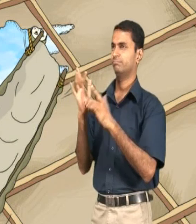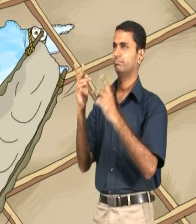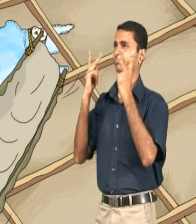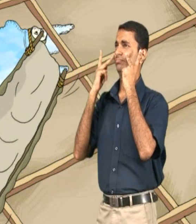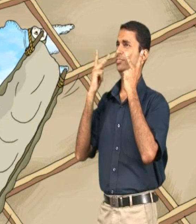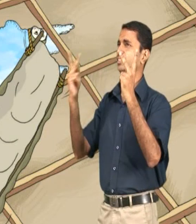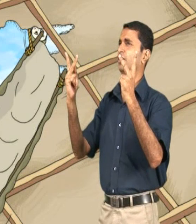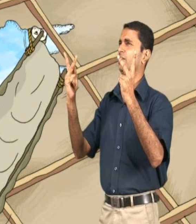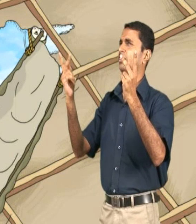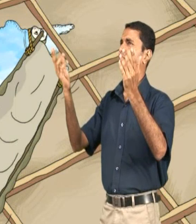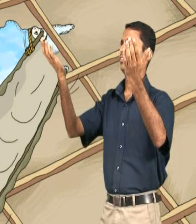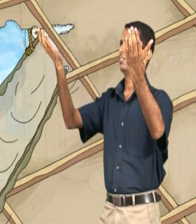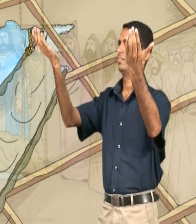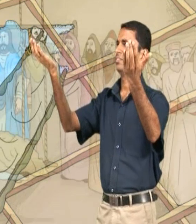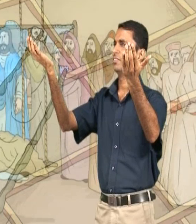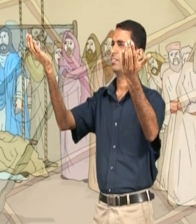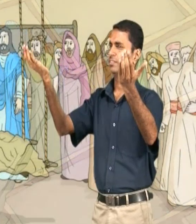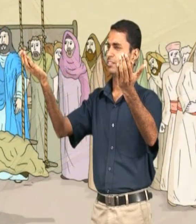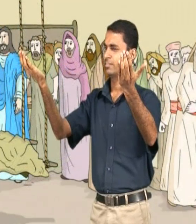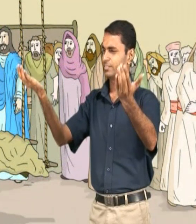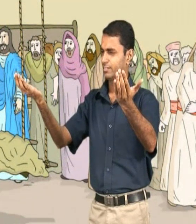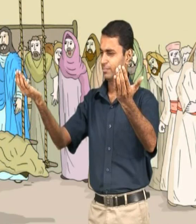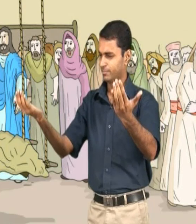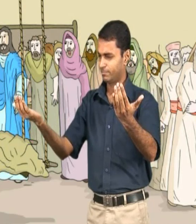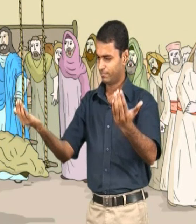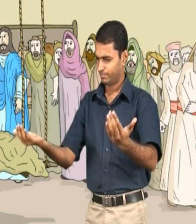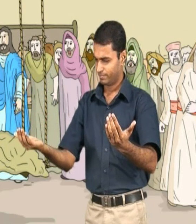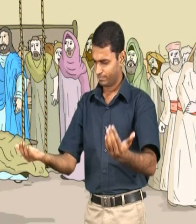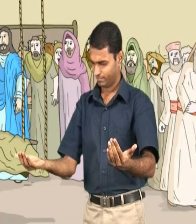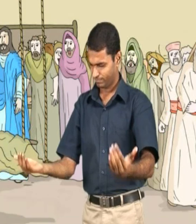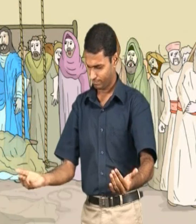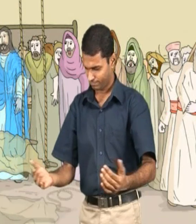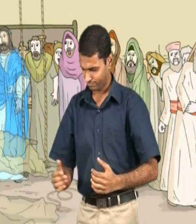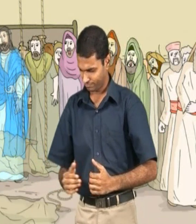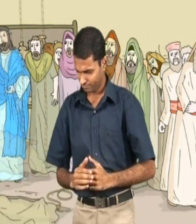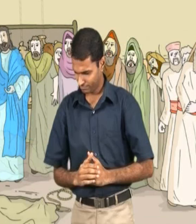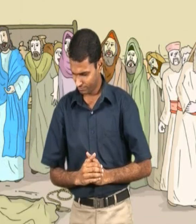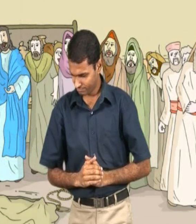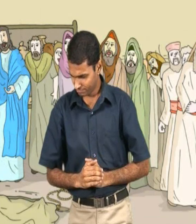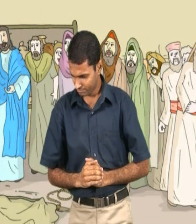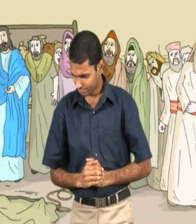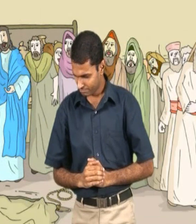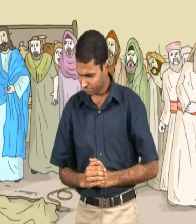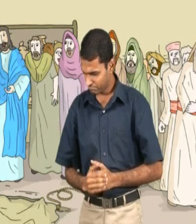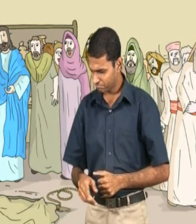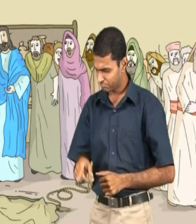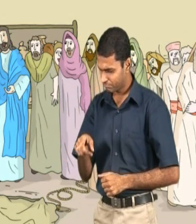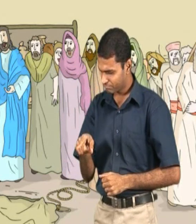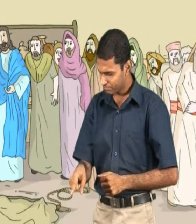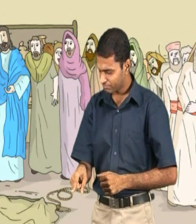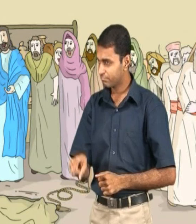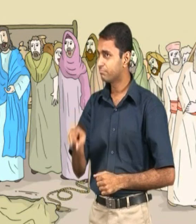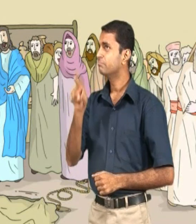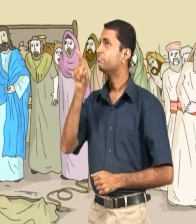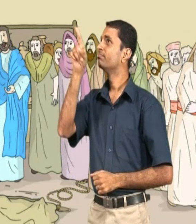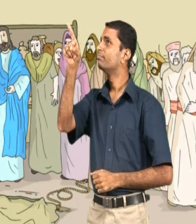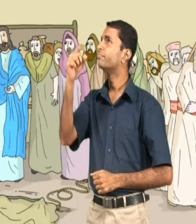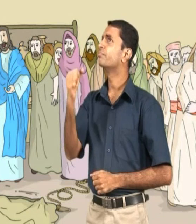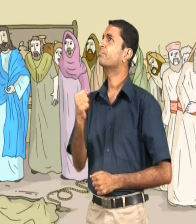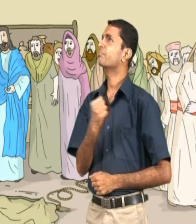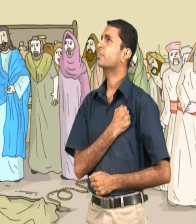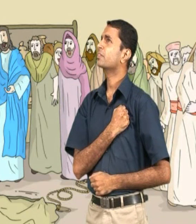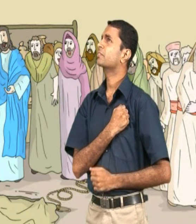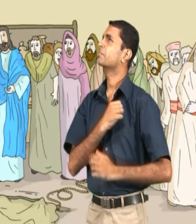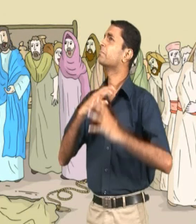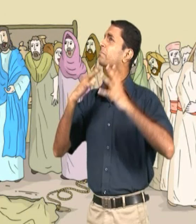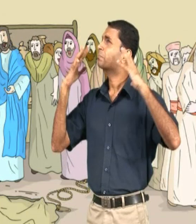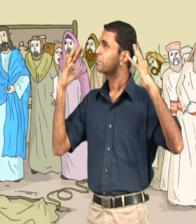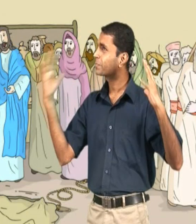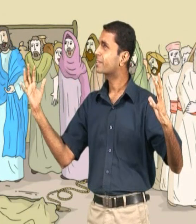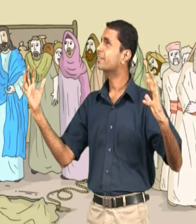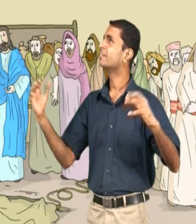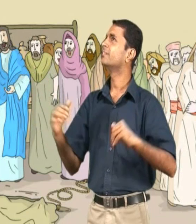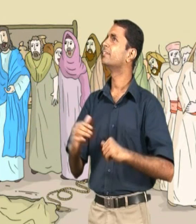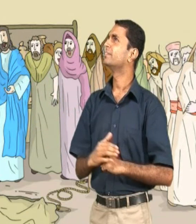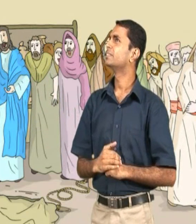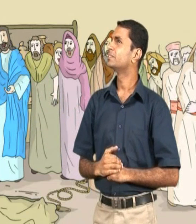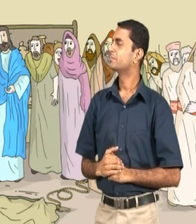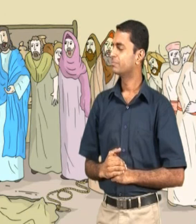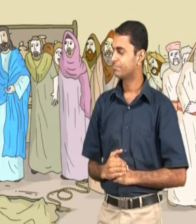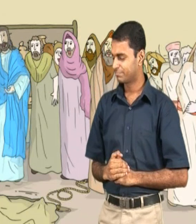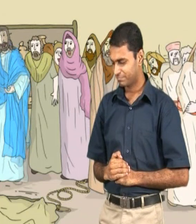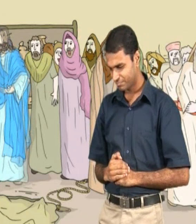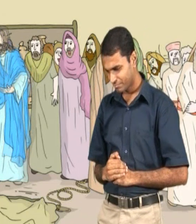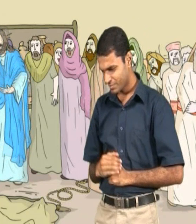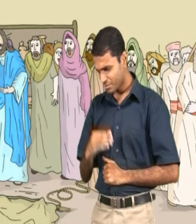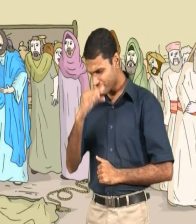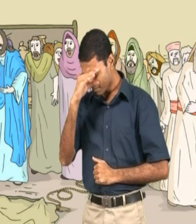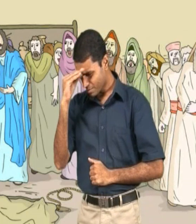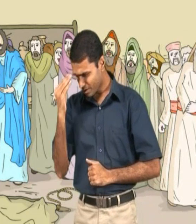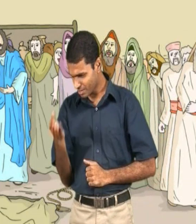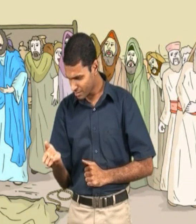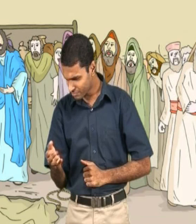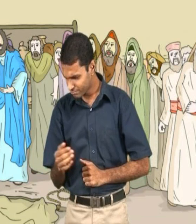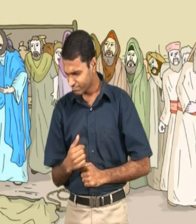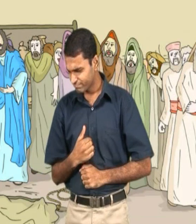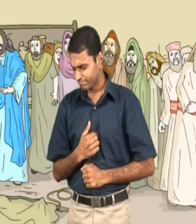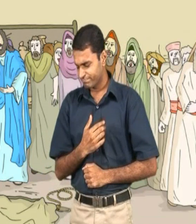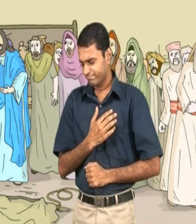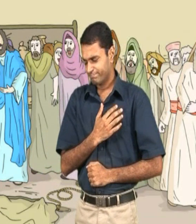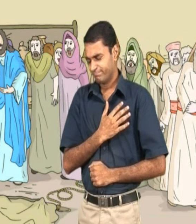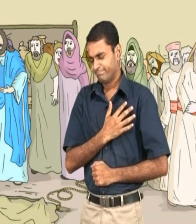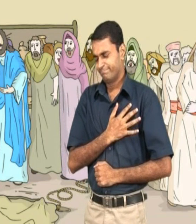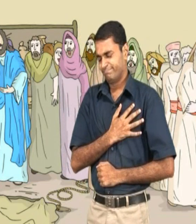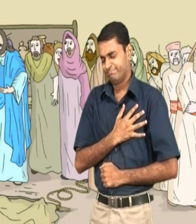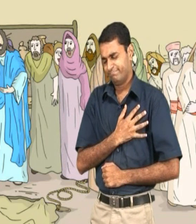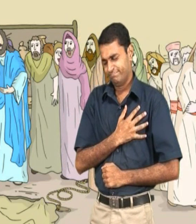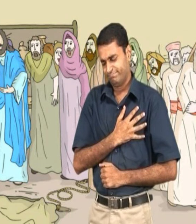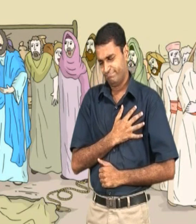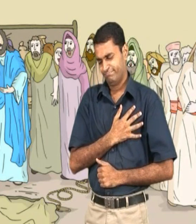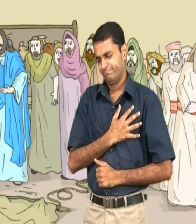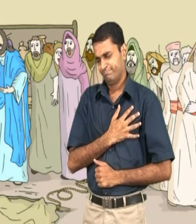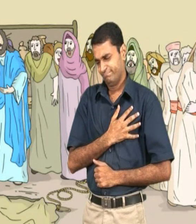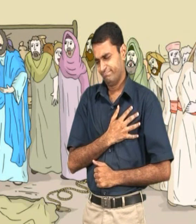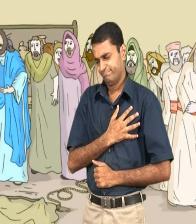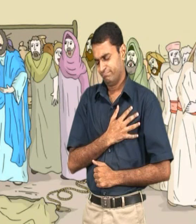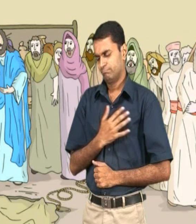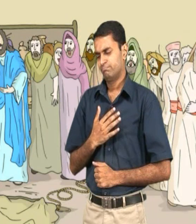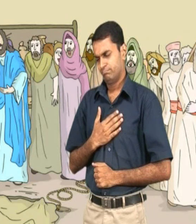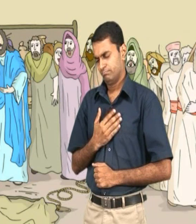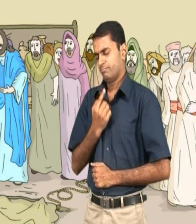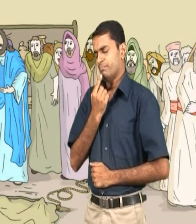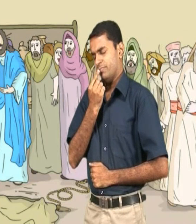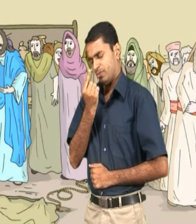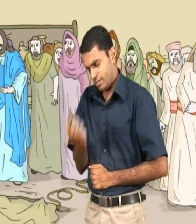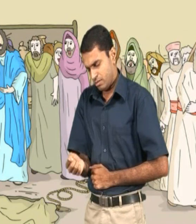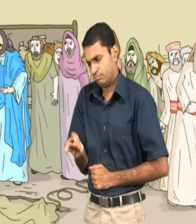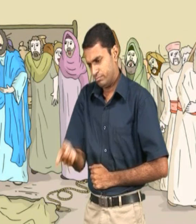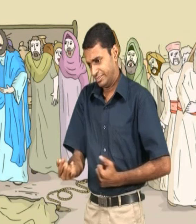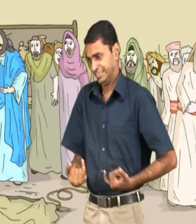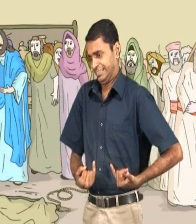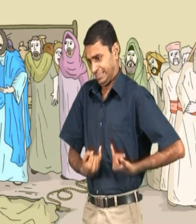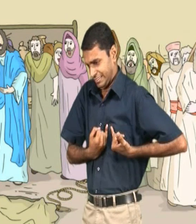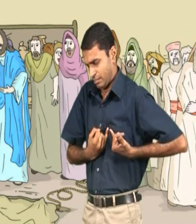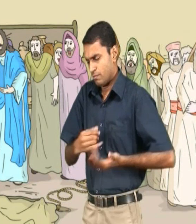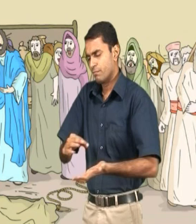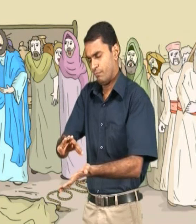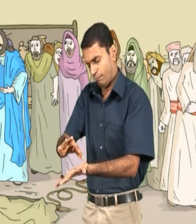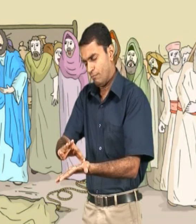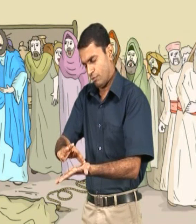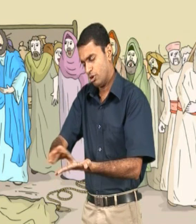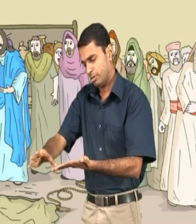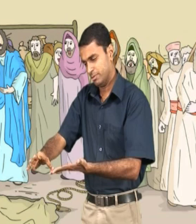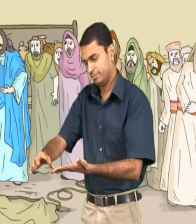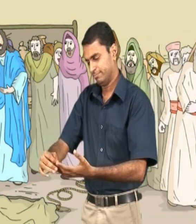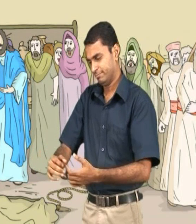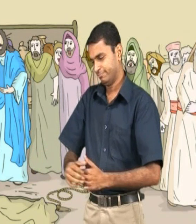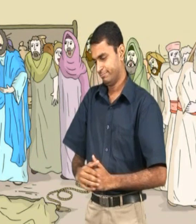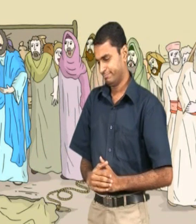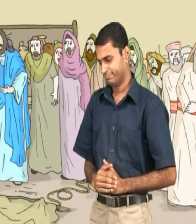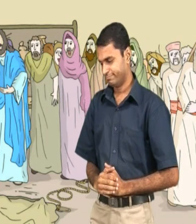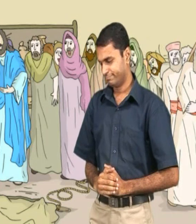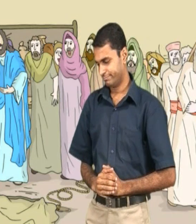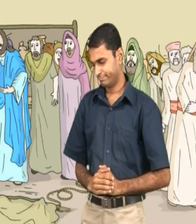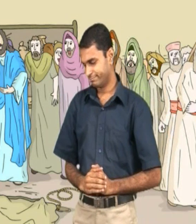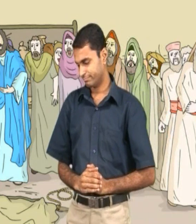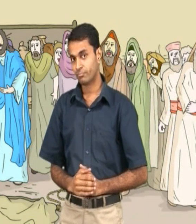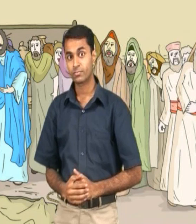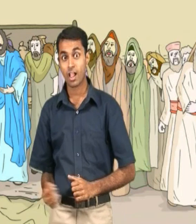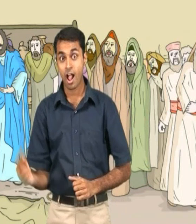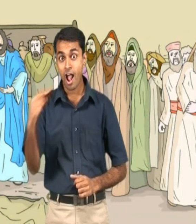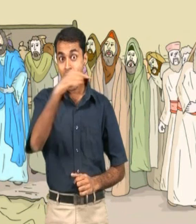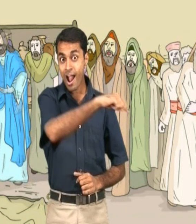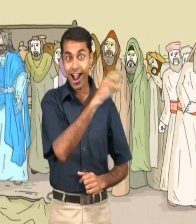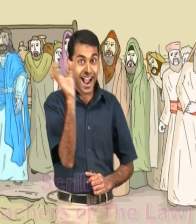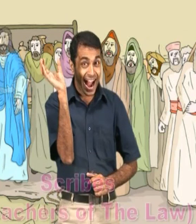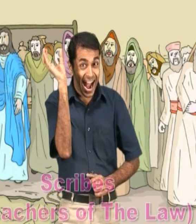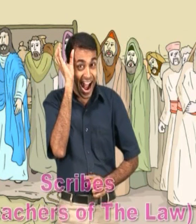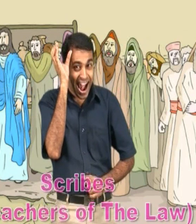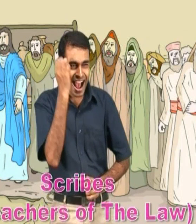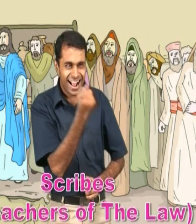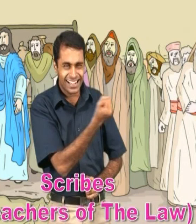When Jesus saw their faith, He said to the paralytic, “Son, your sins are forgiven.”